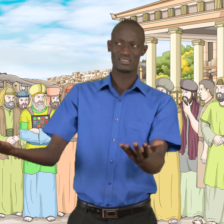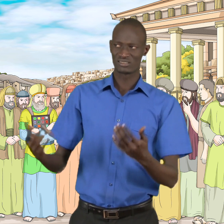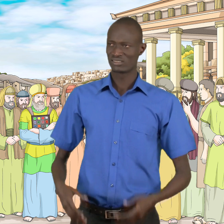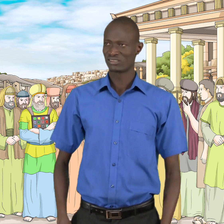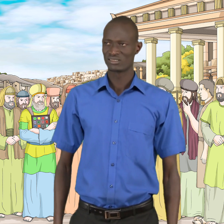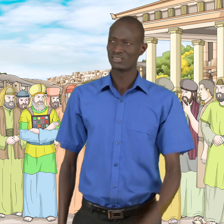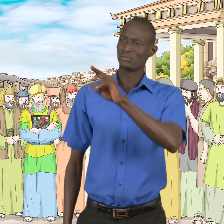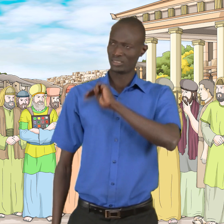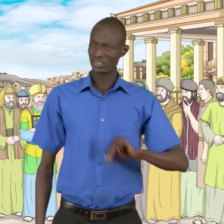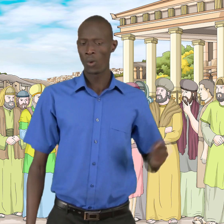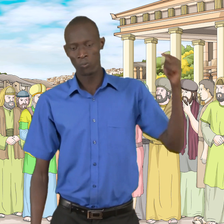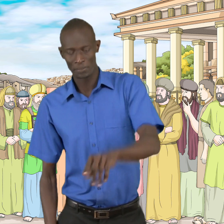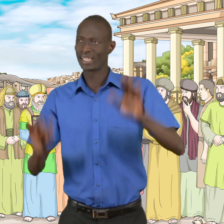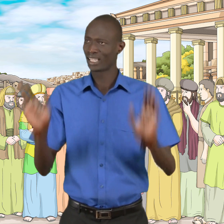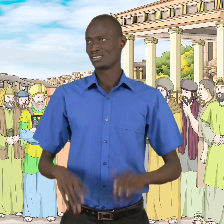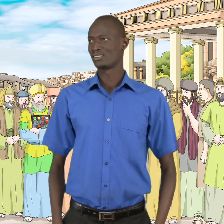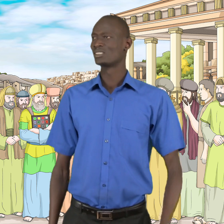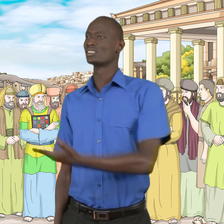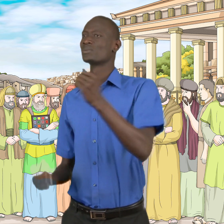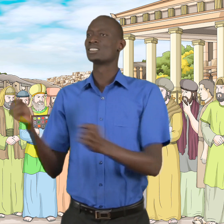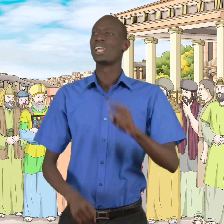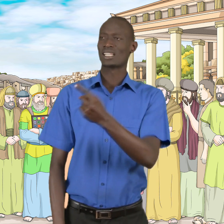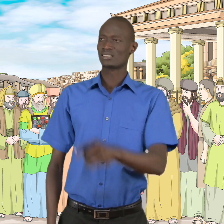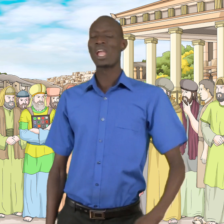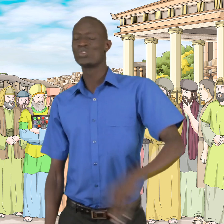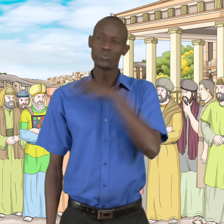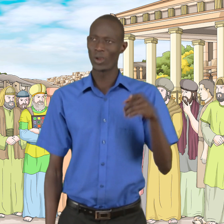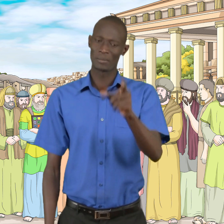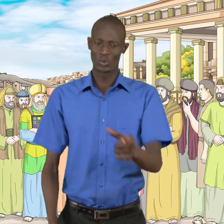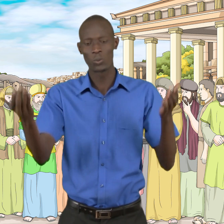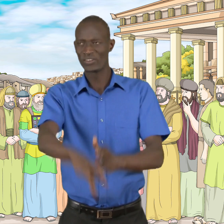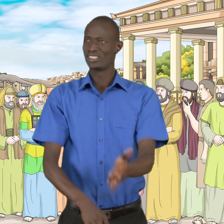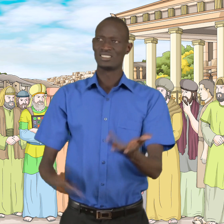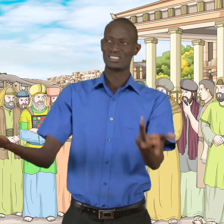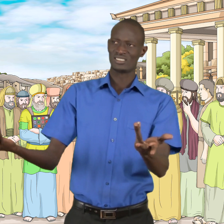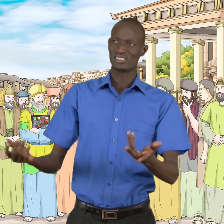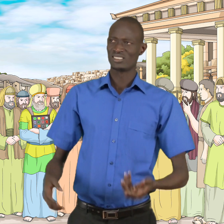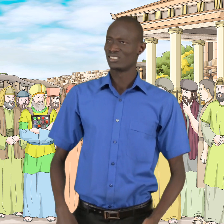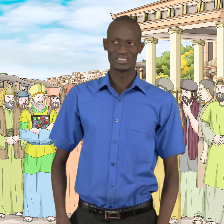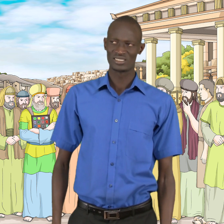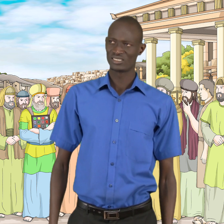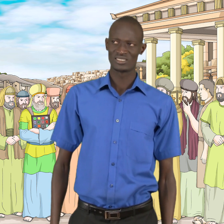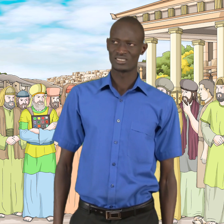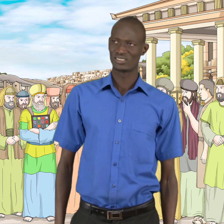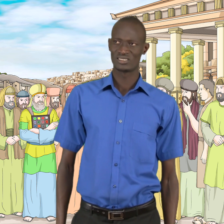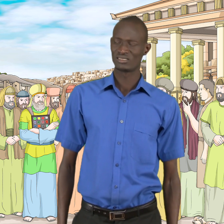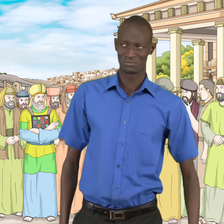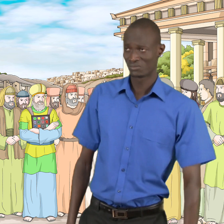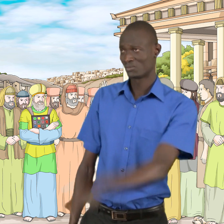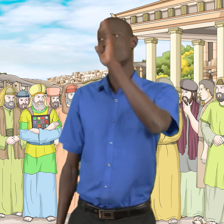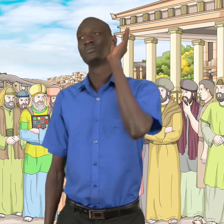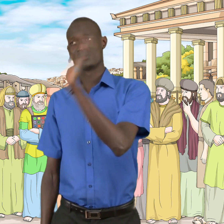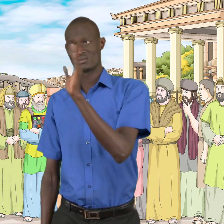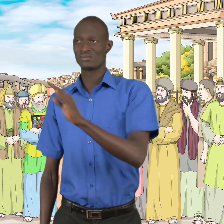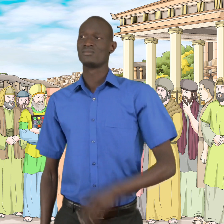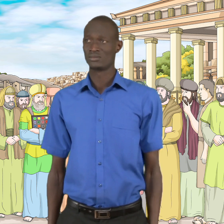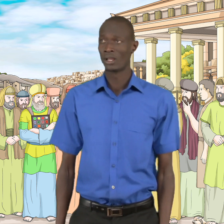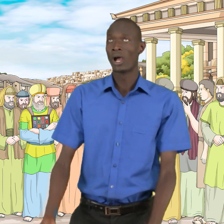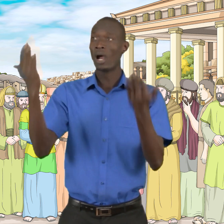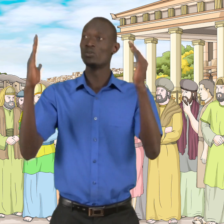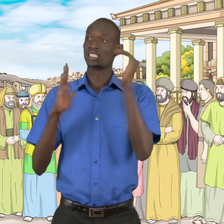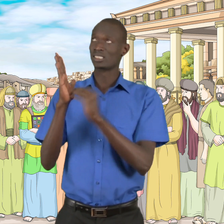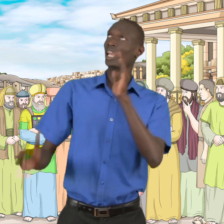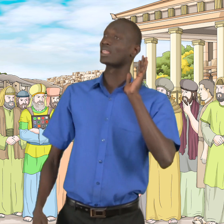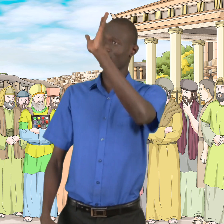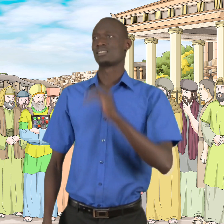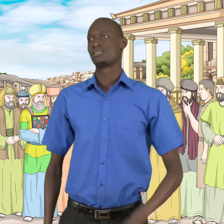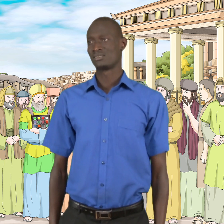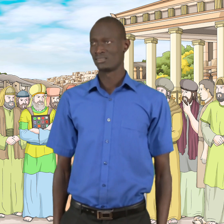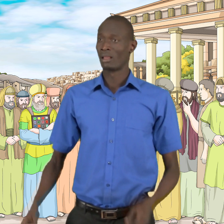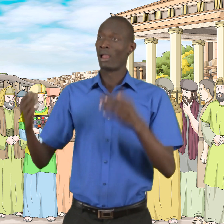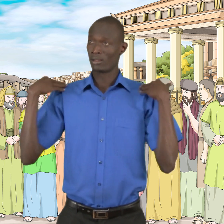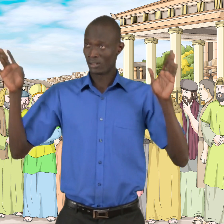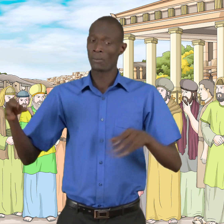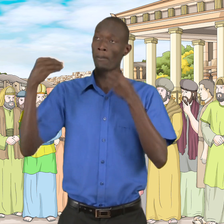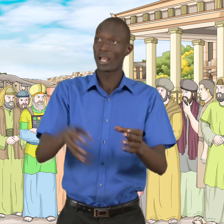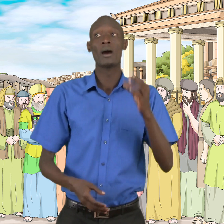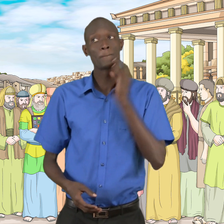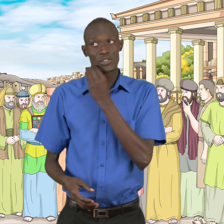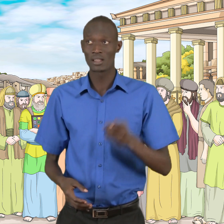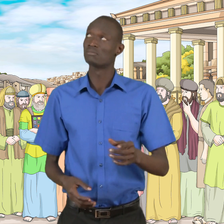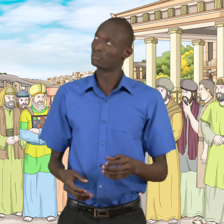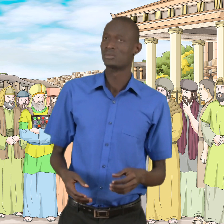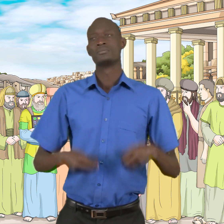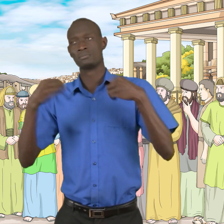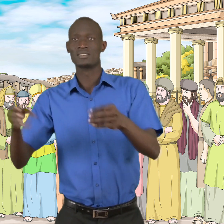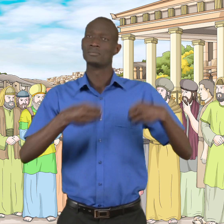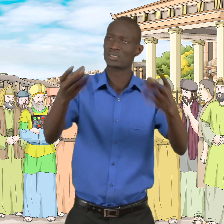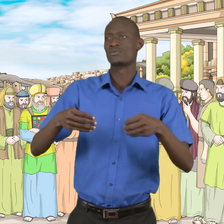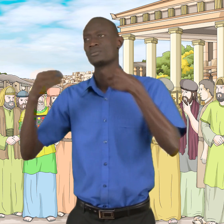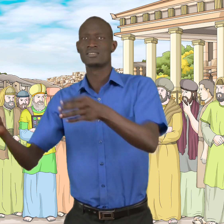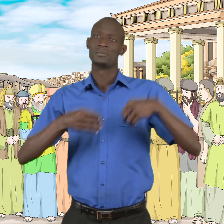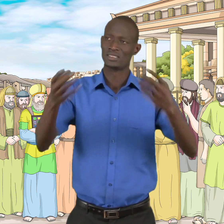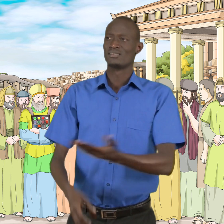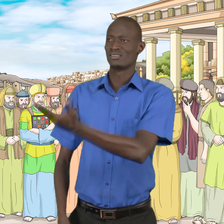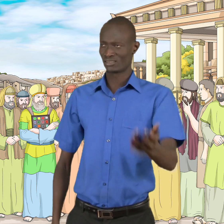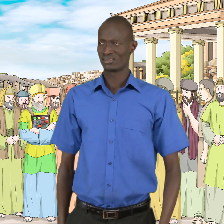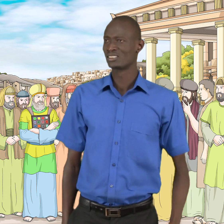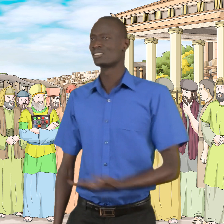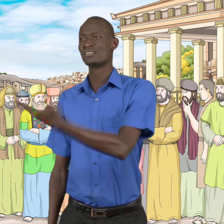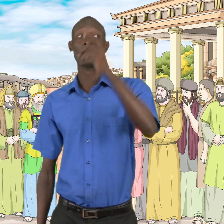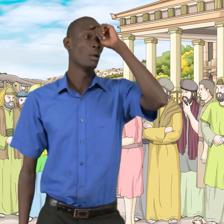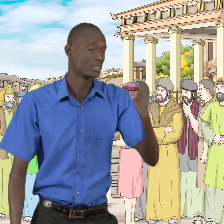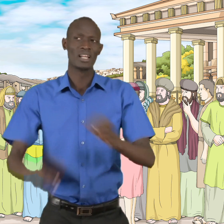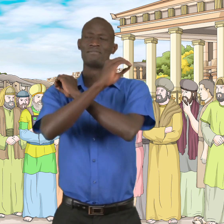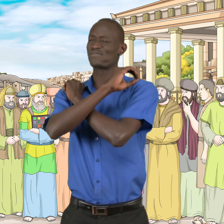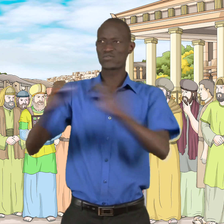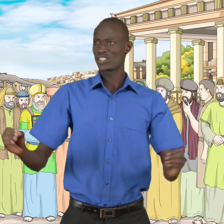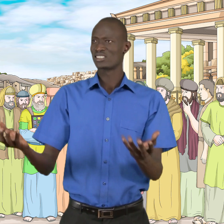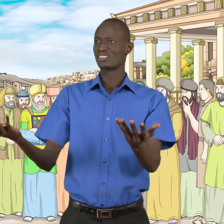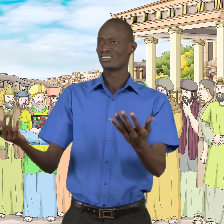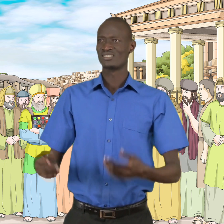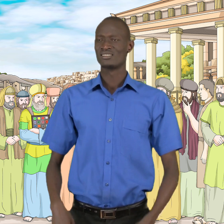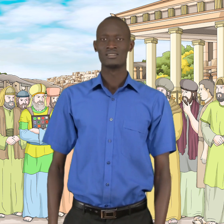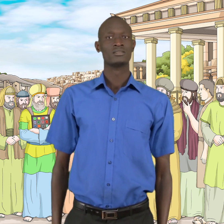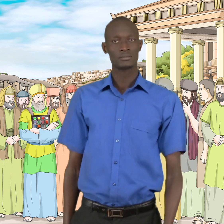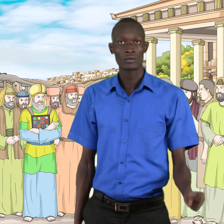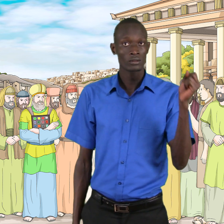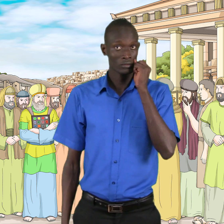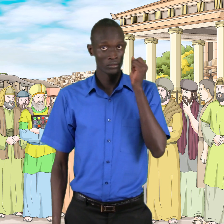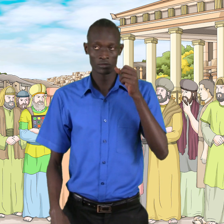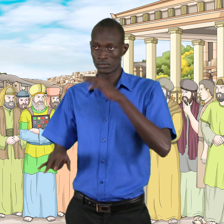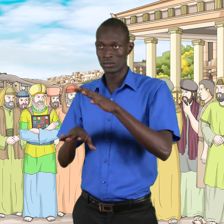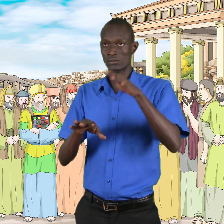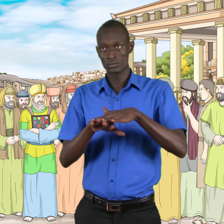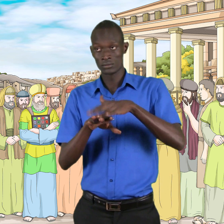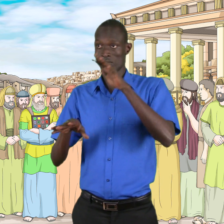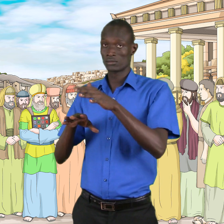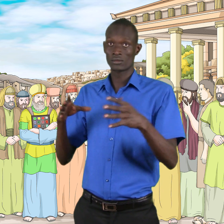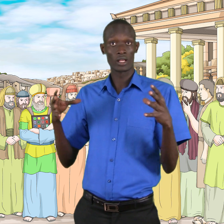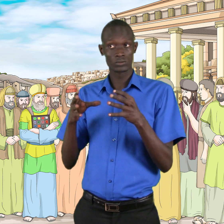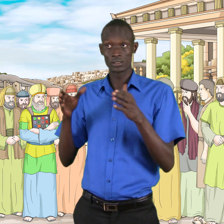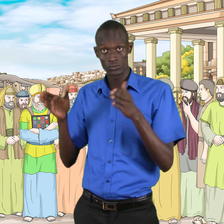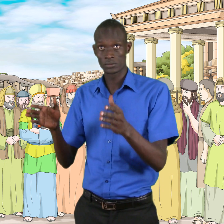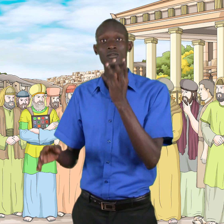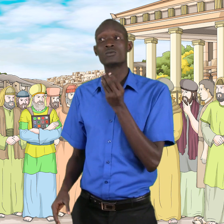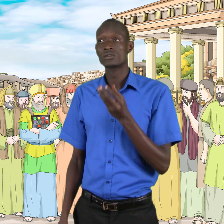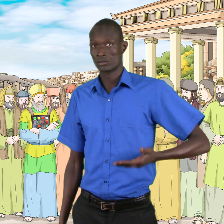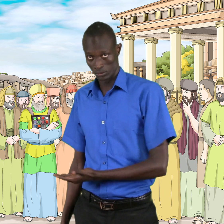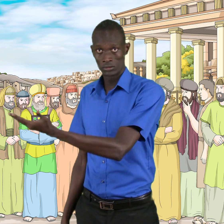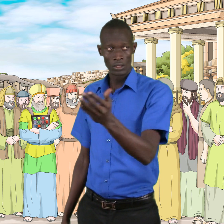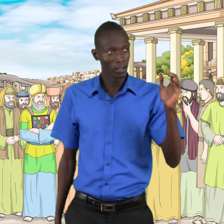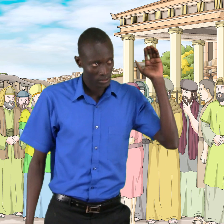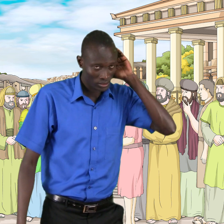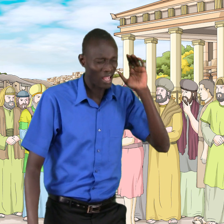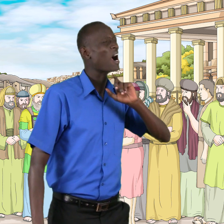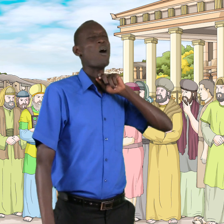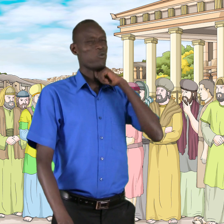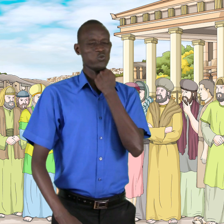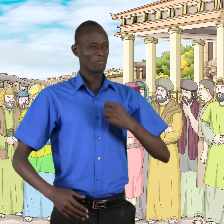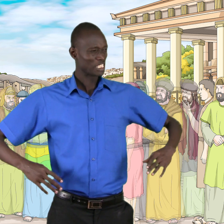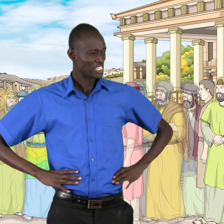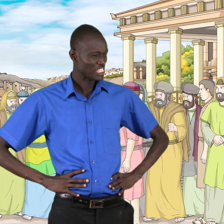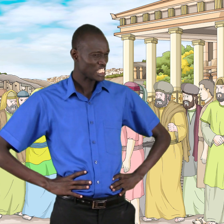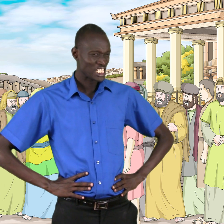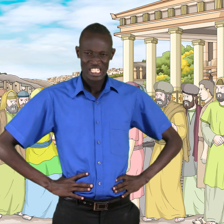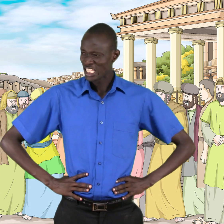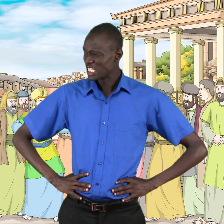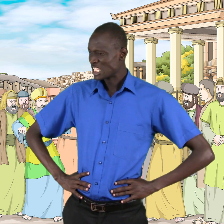And now you are His betrayers and murderers— you who received the law ordained by angels, yet have not kept it.”